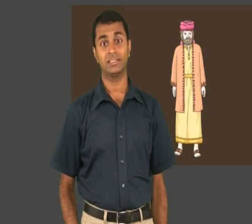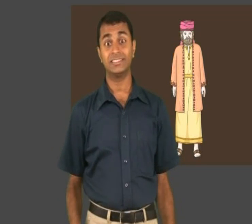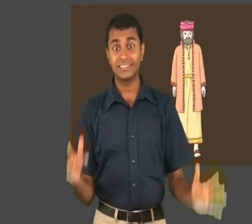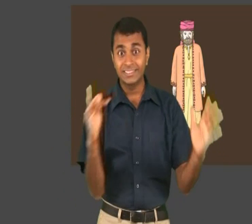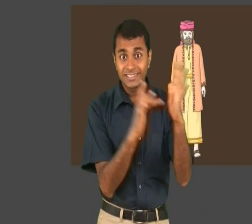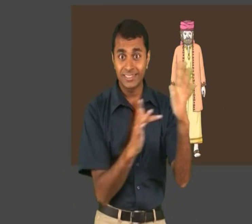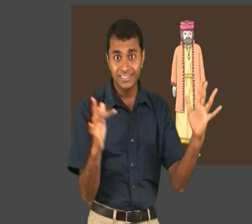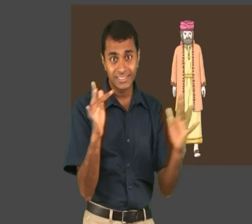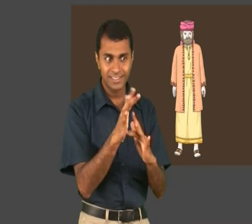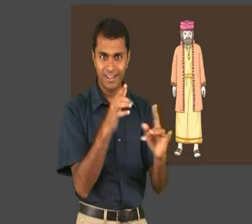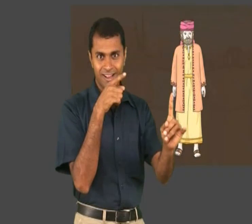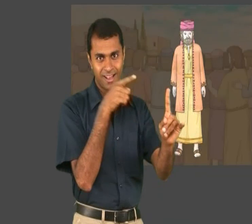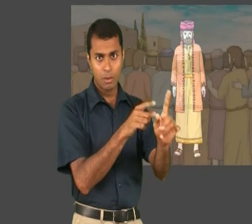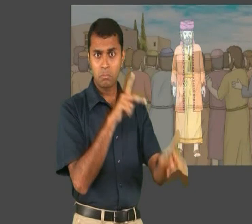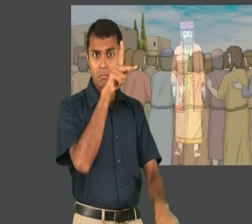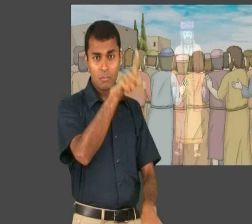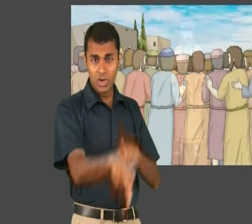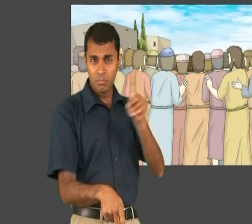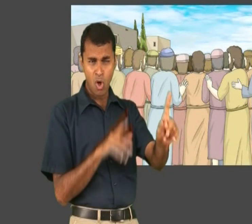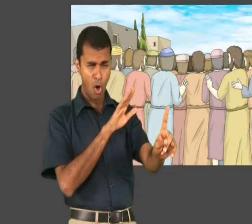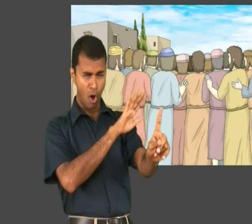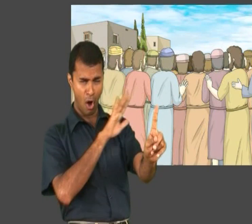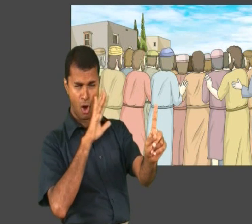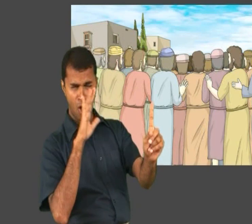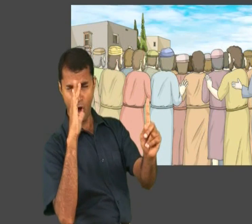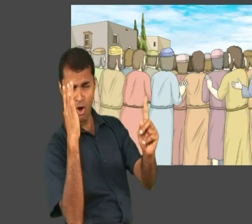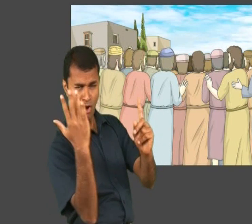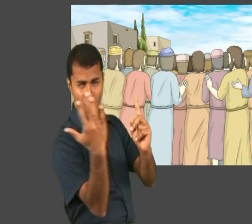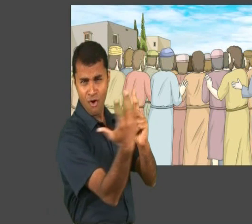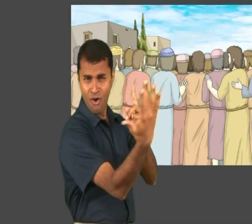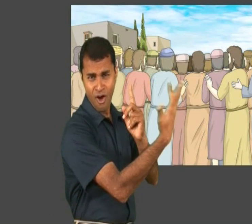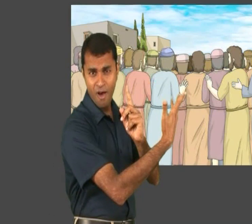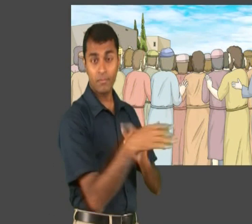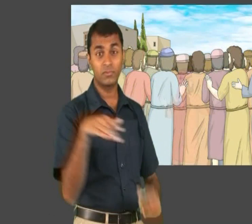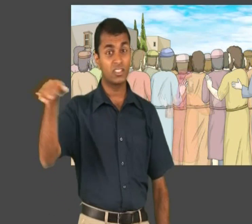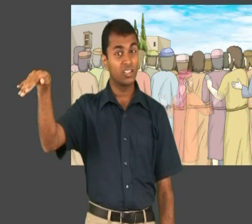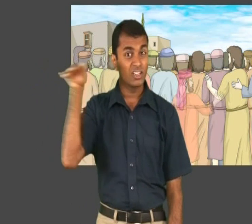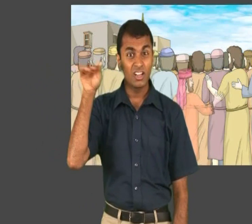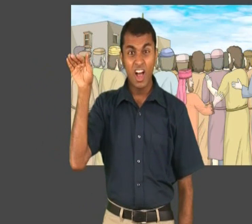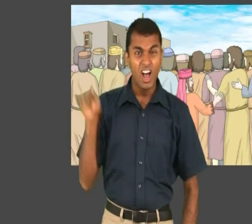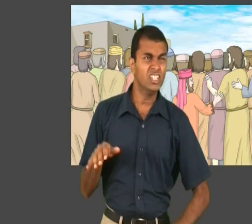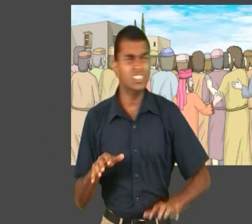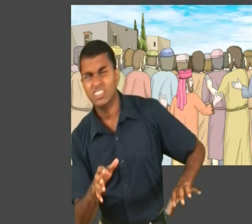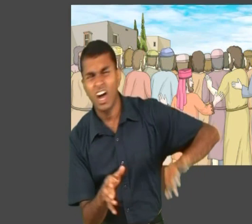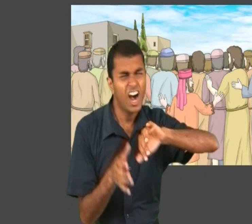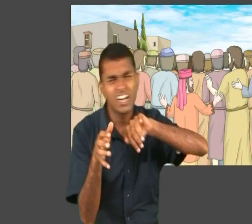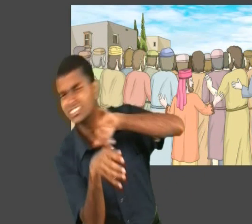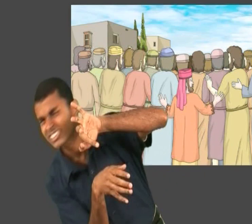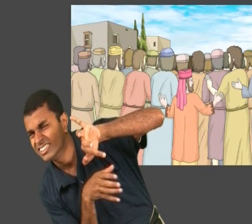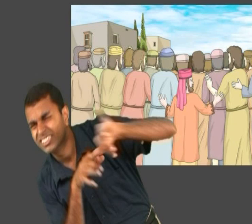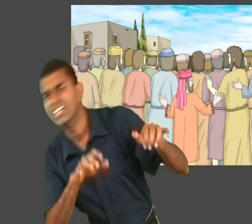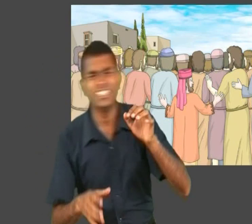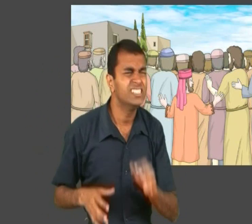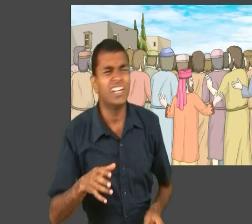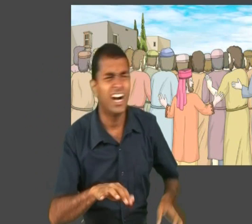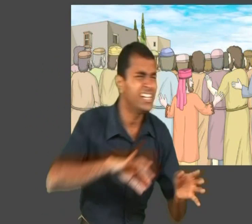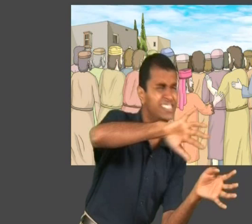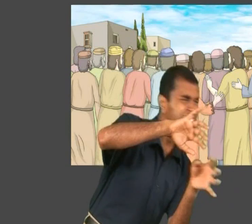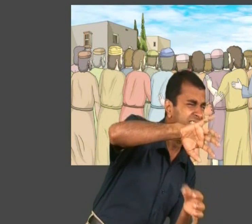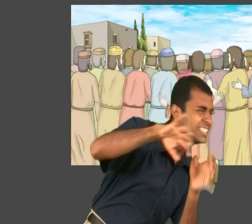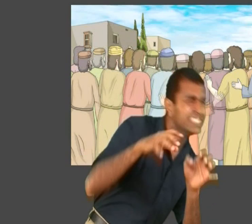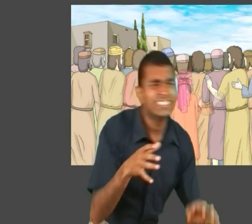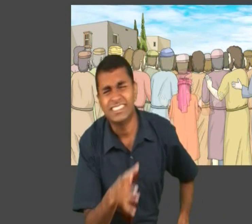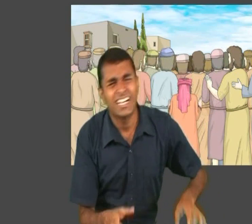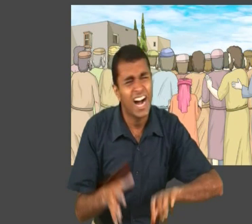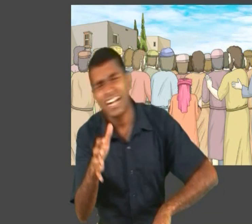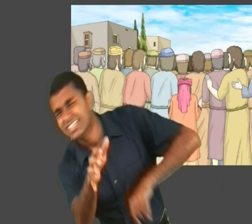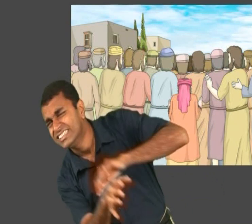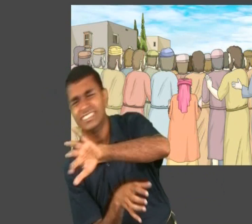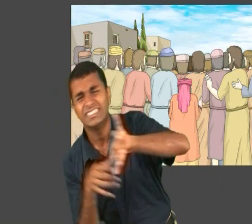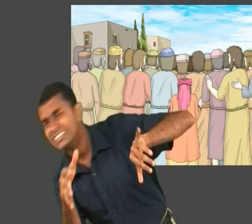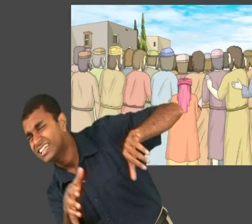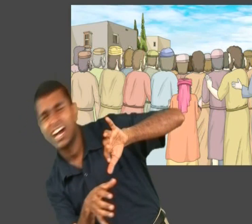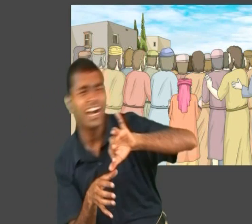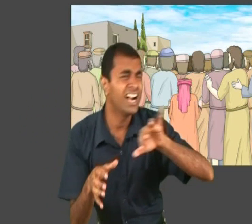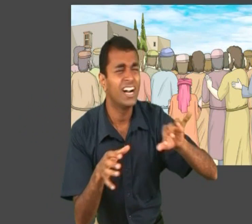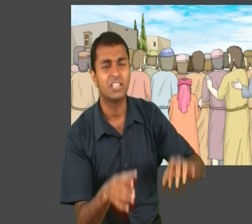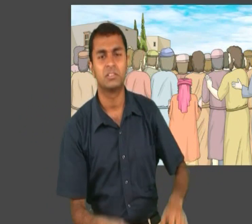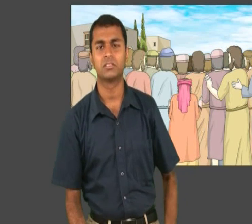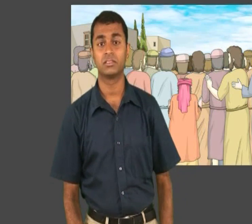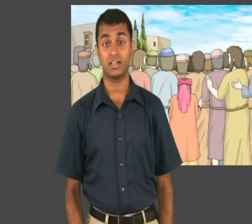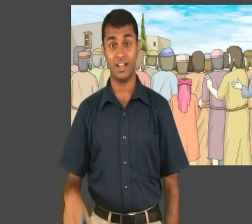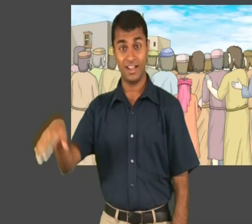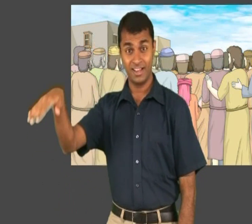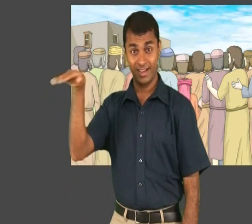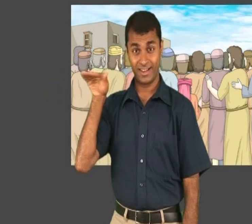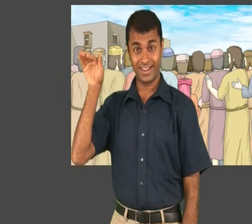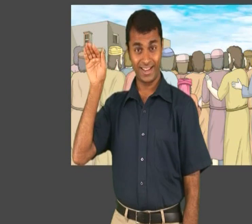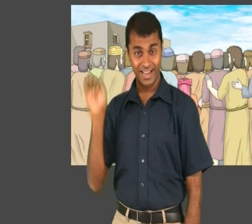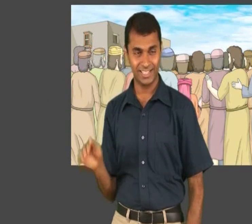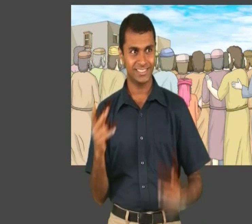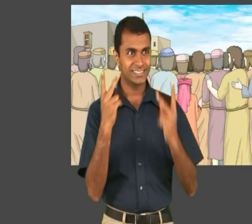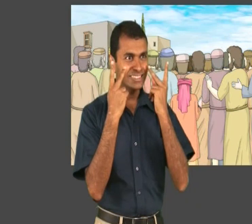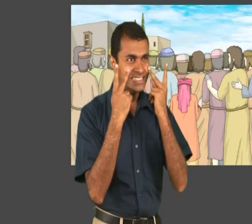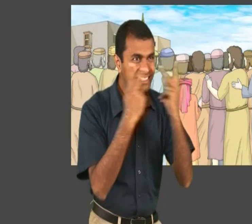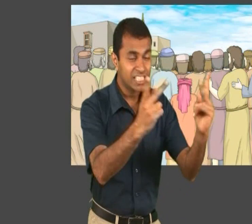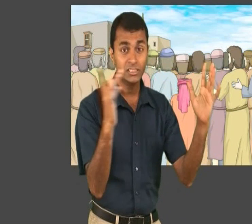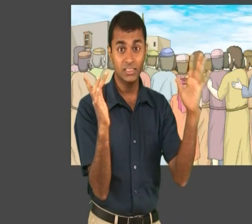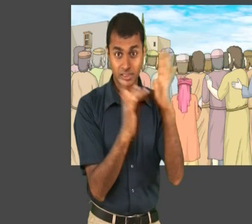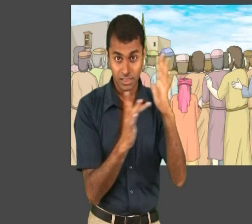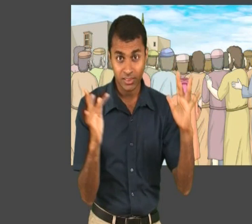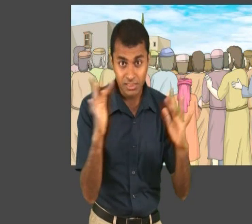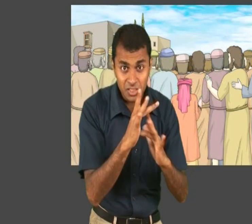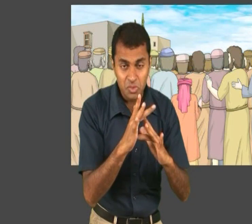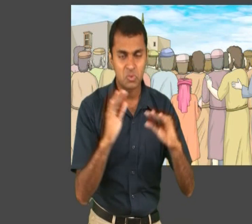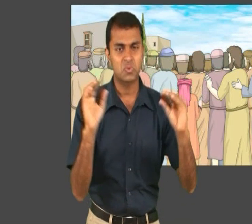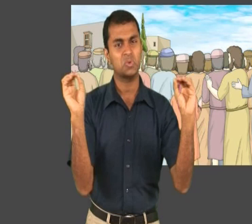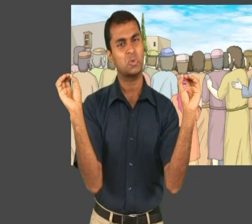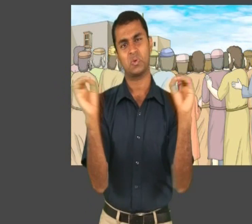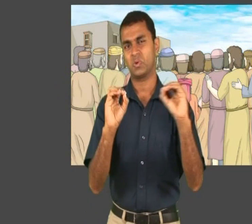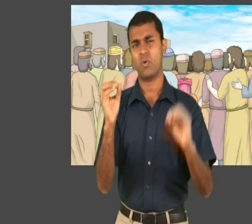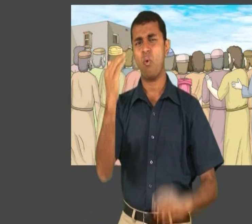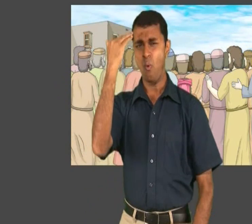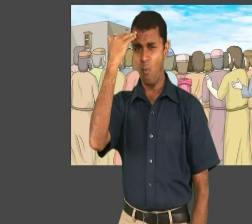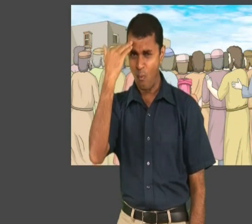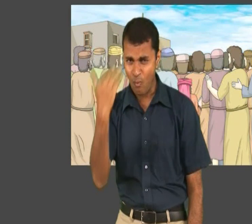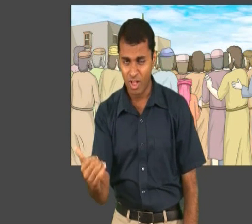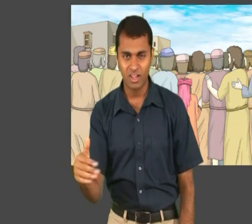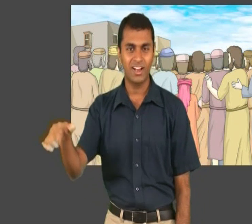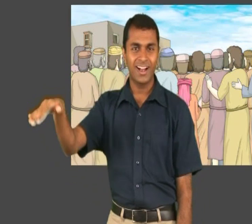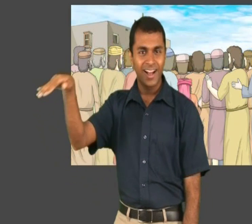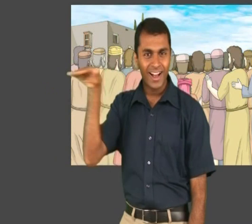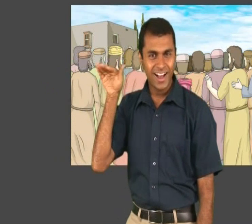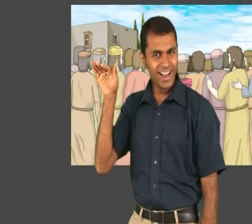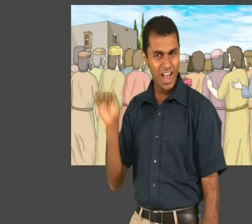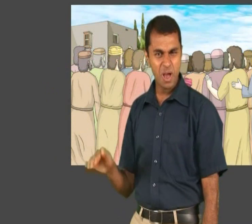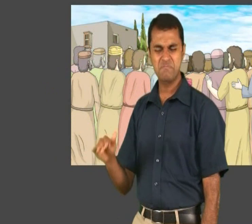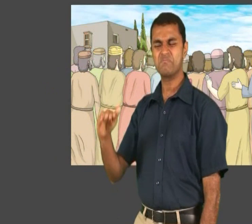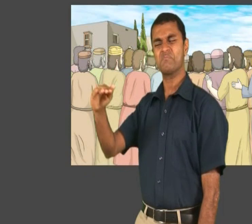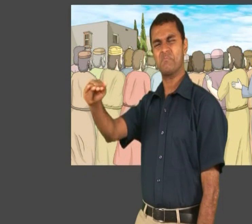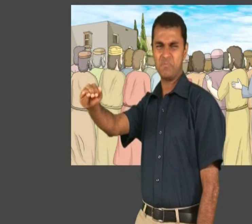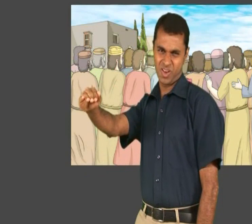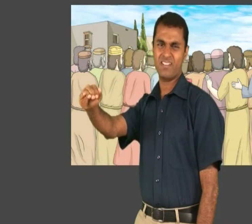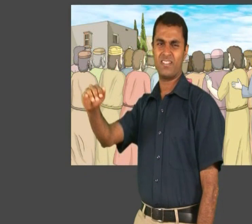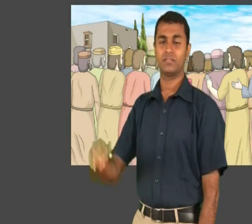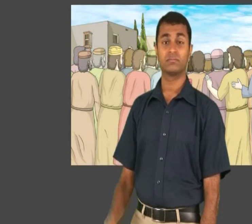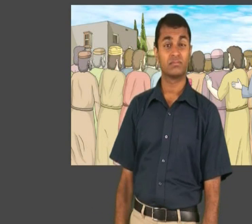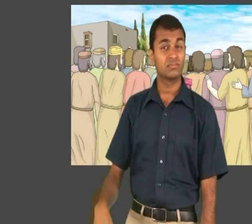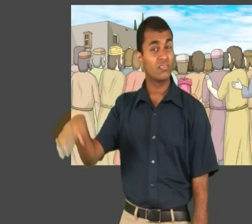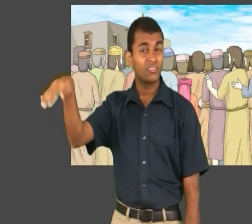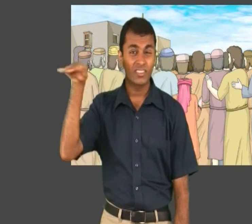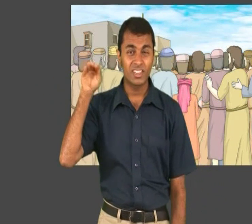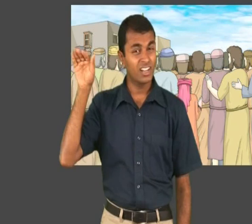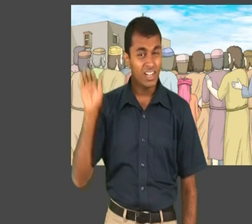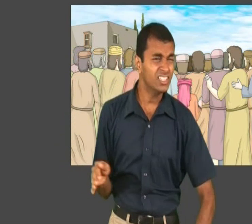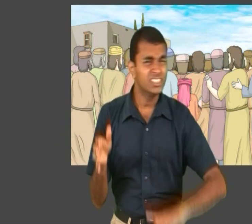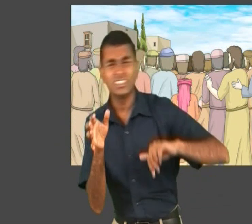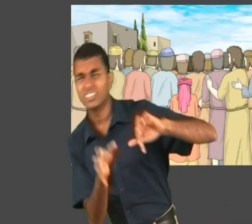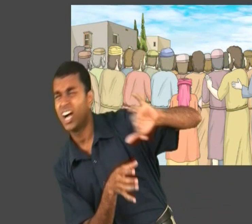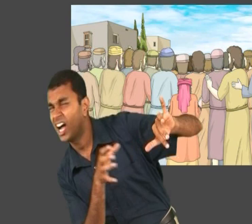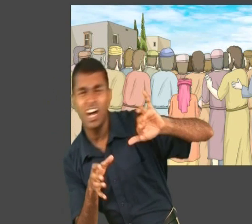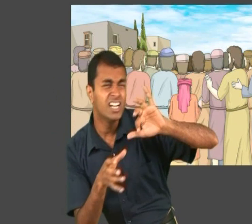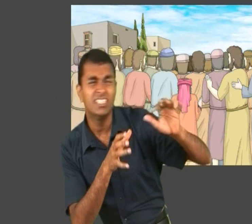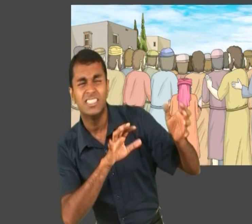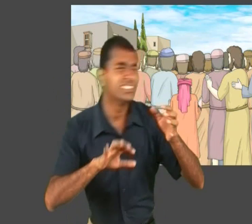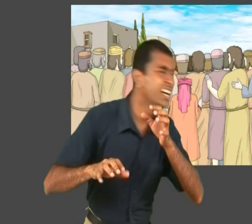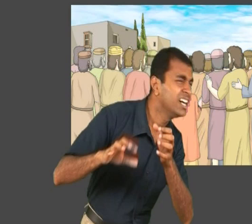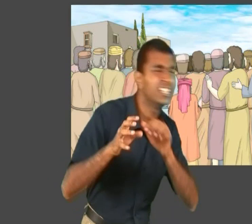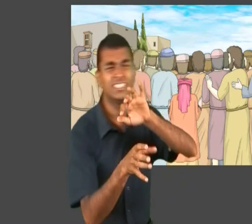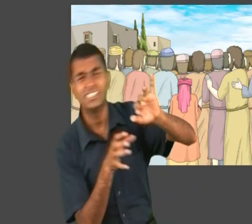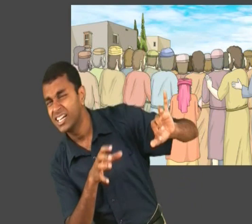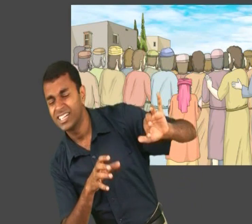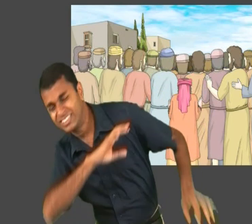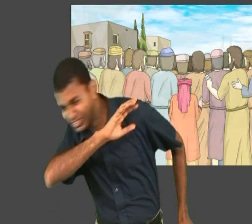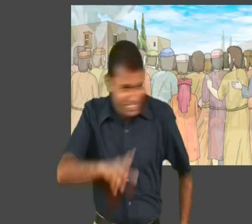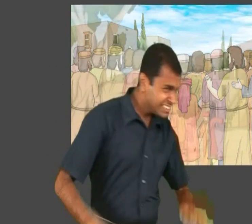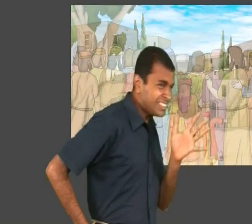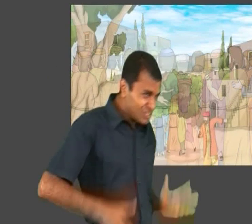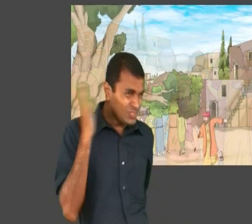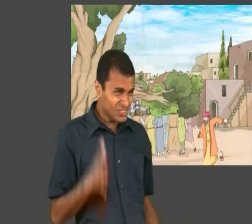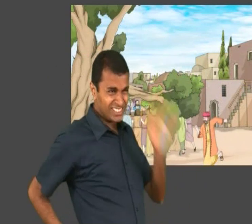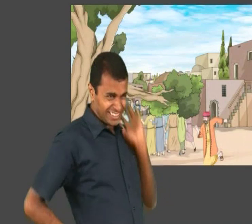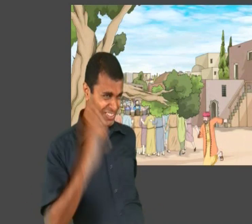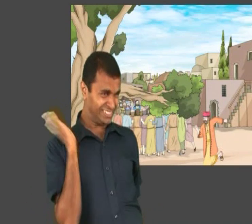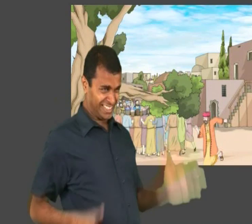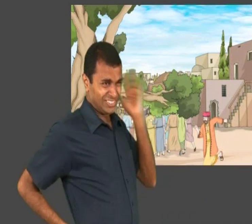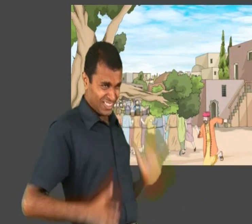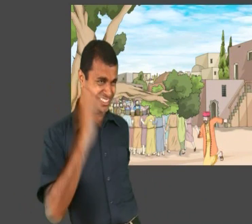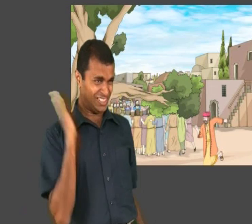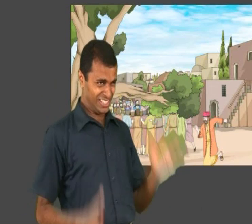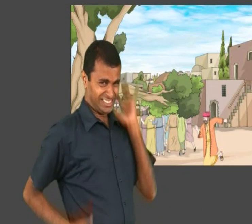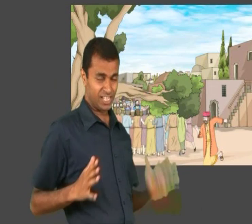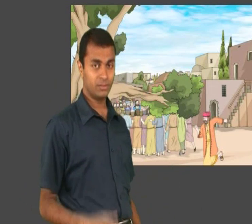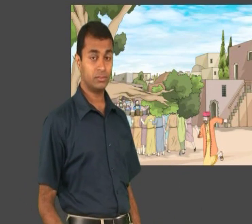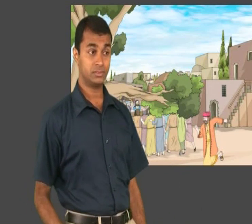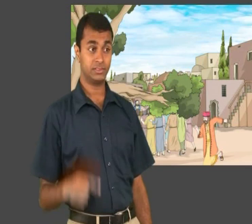He was trying to see who Jesus was, but could not see over the crowd because he was small in stature.